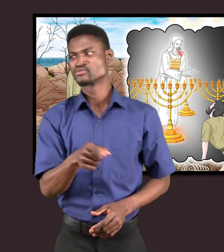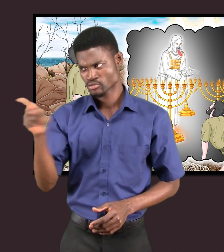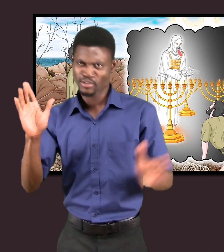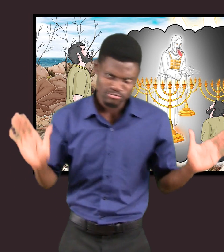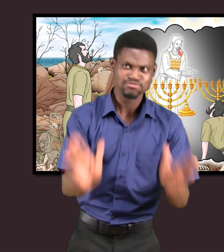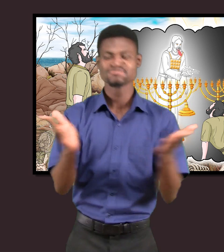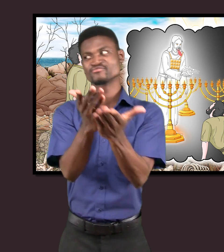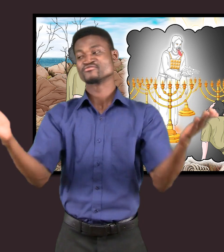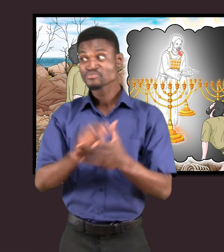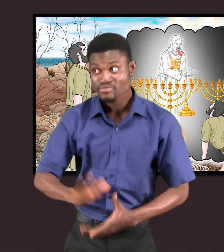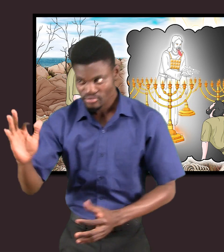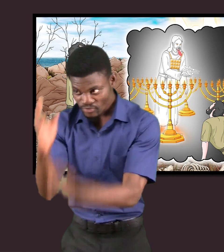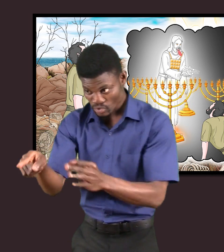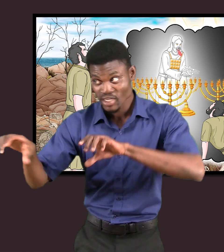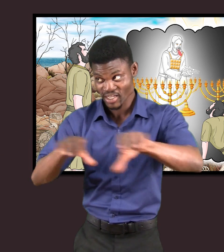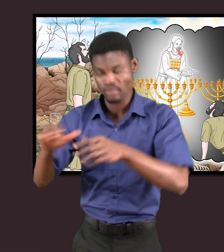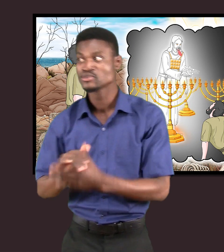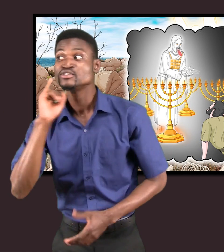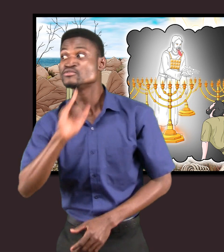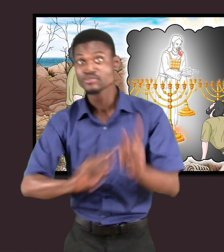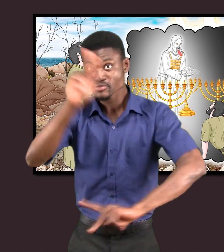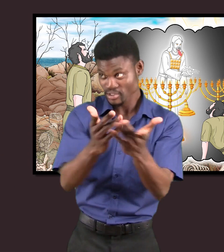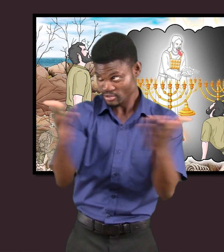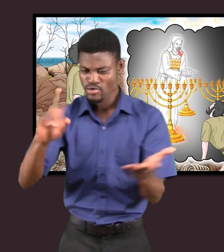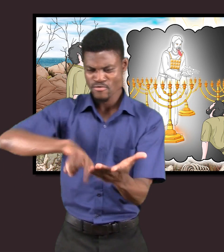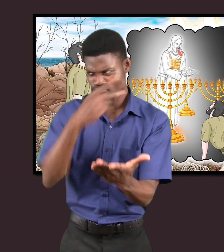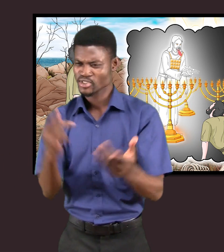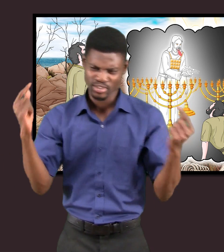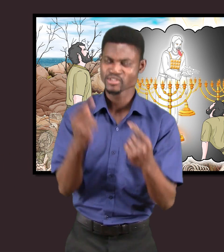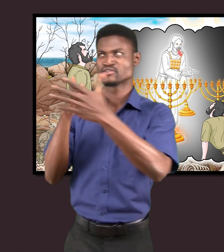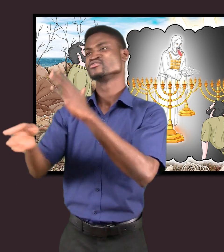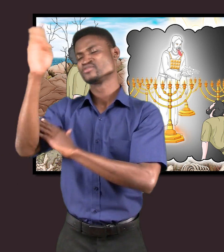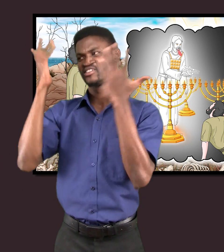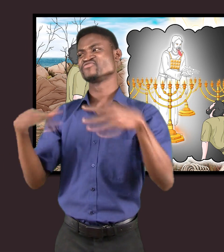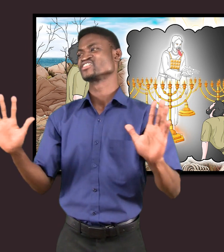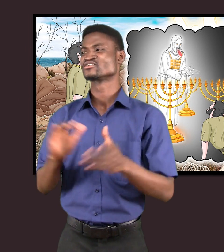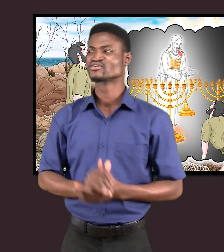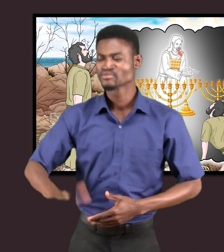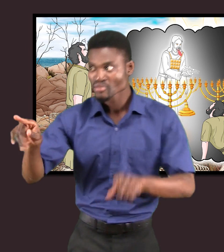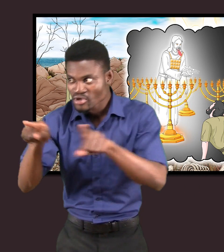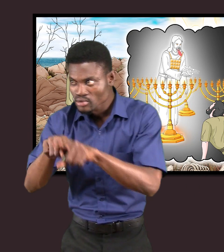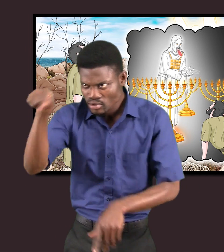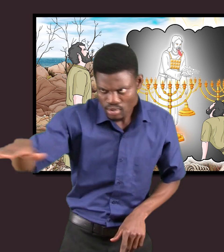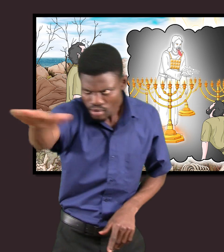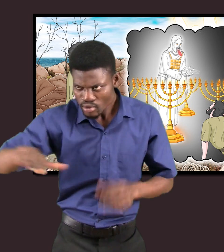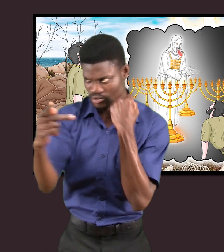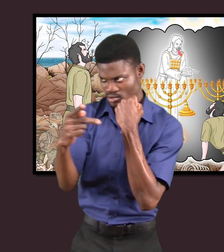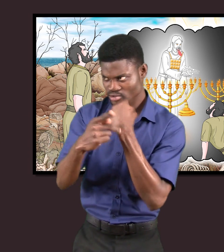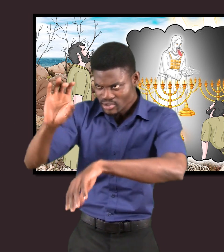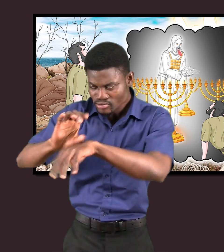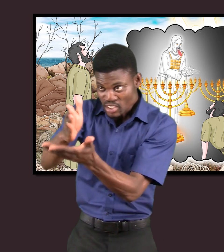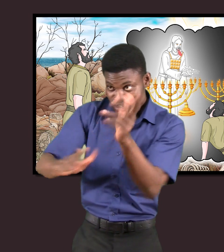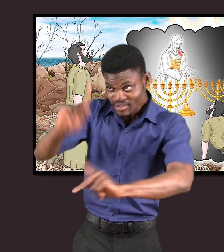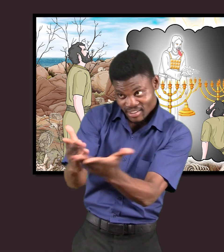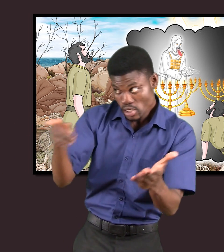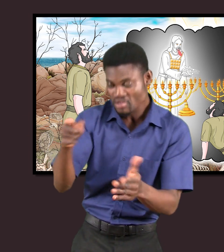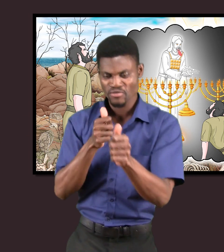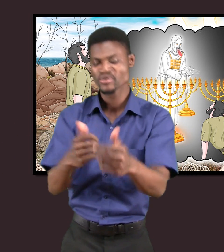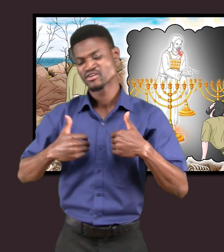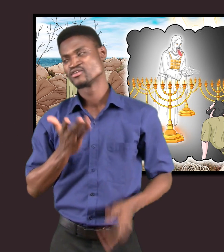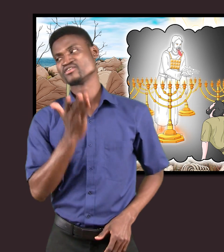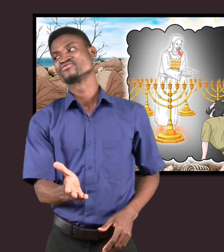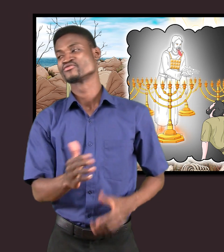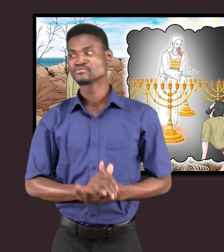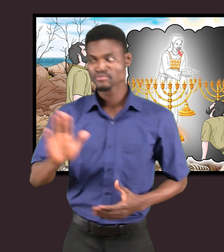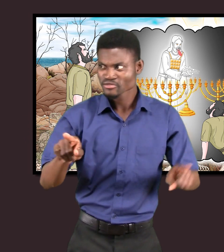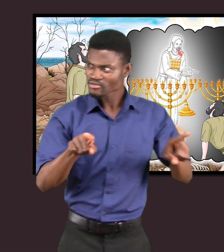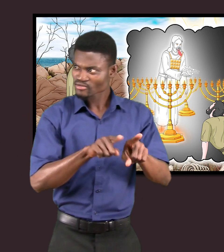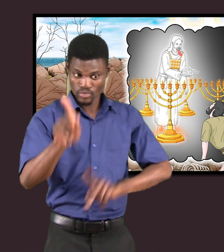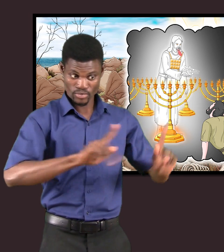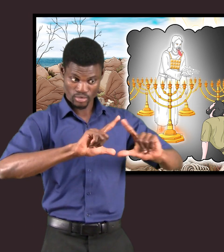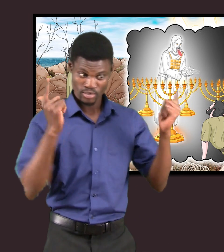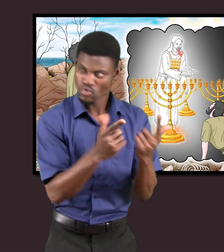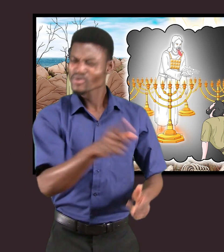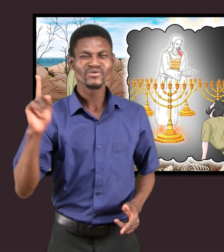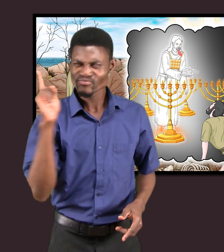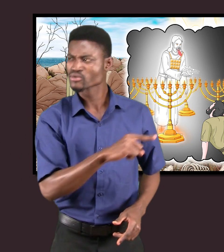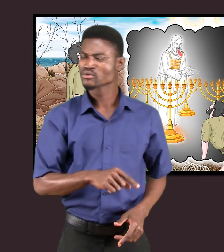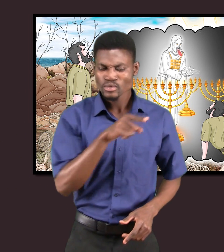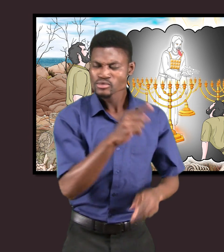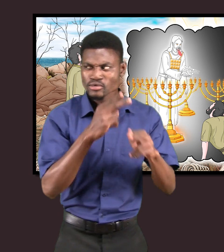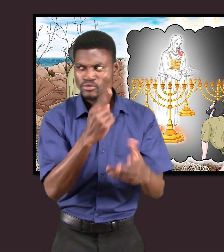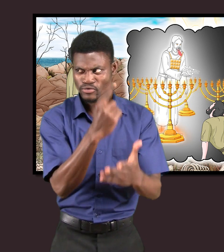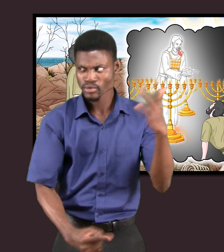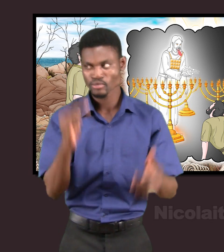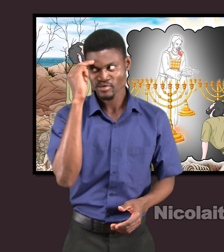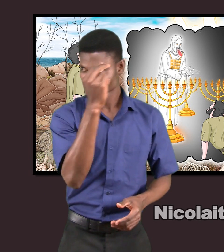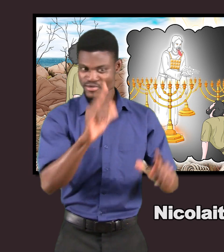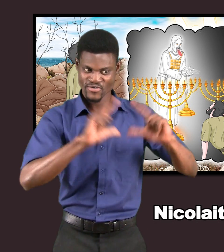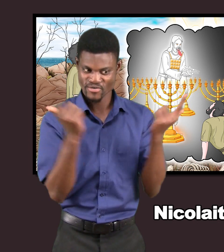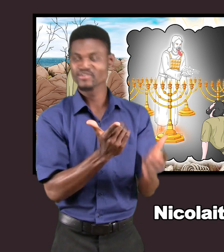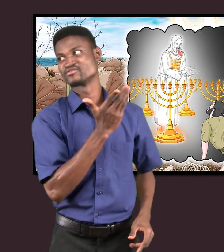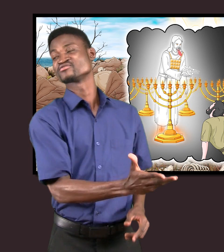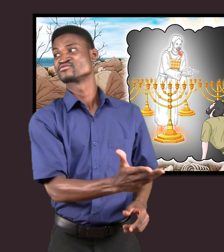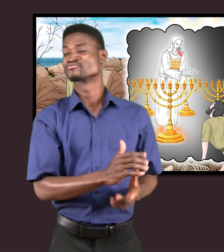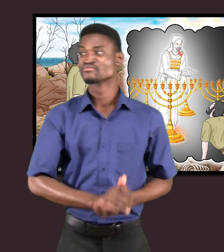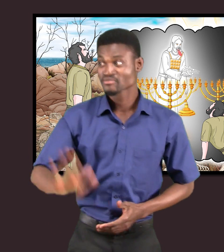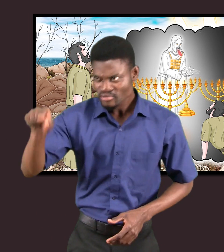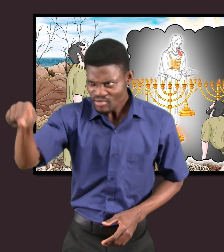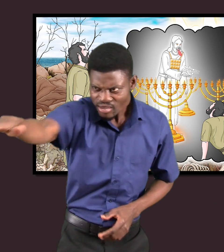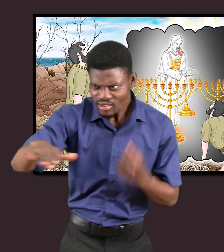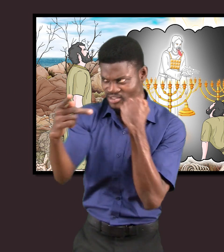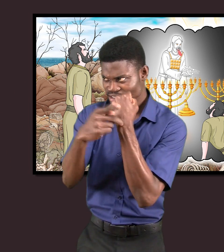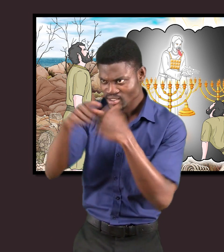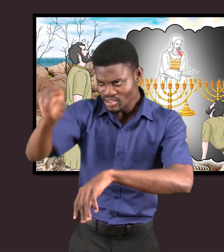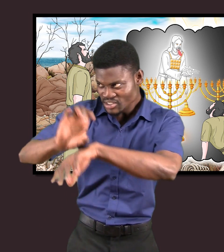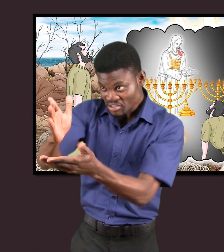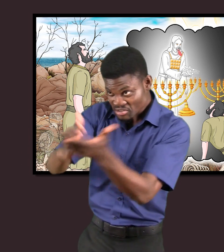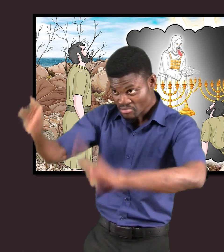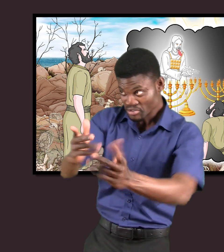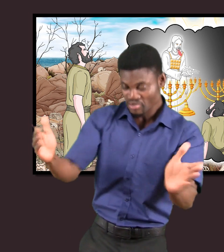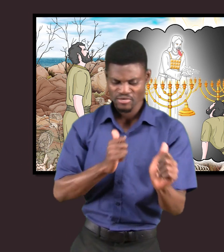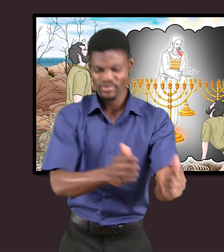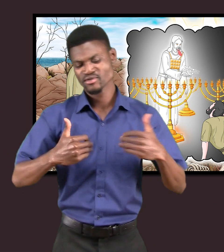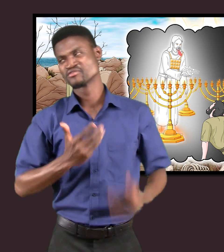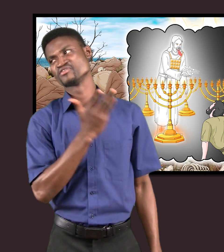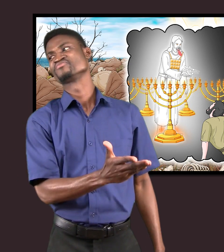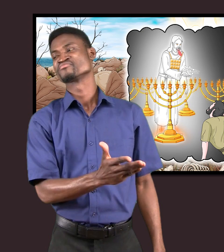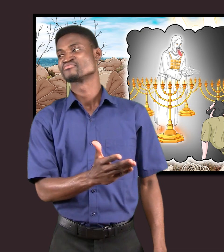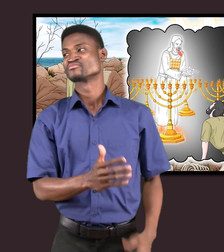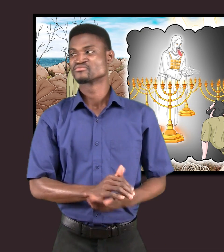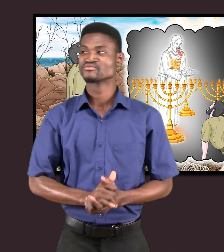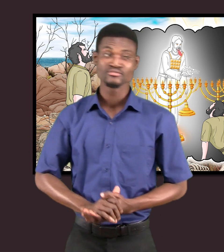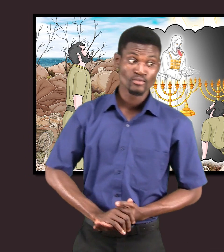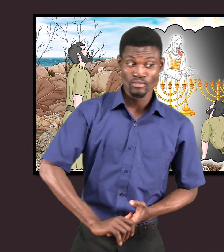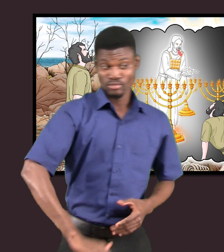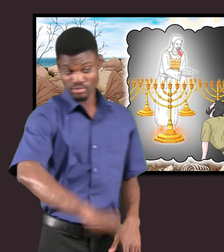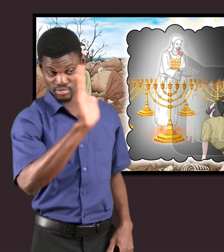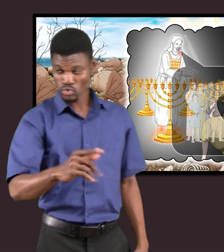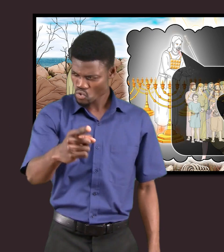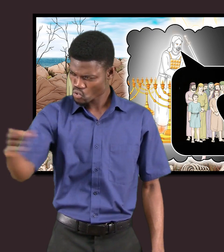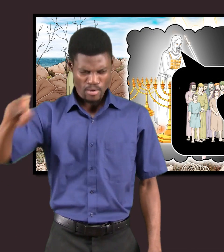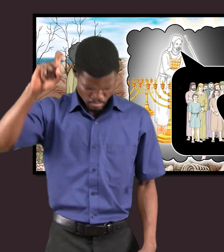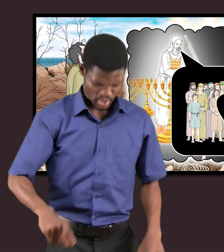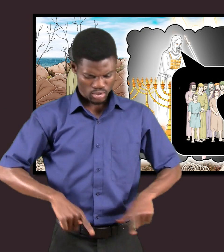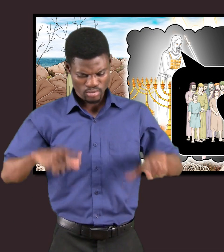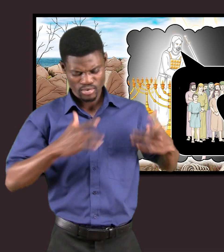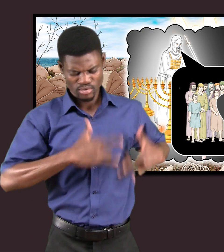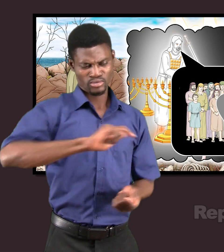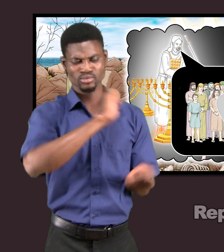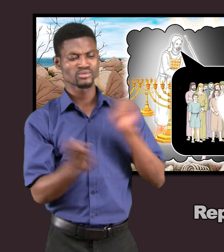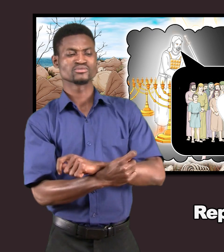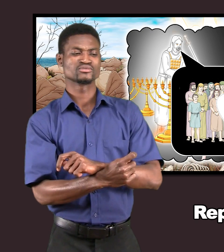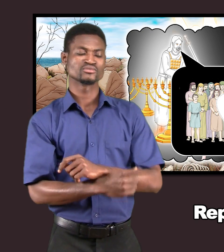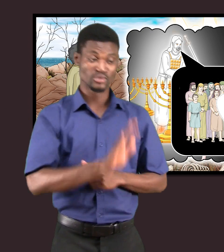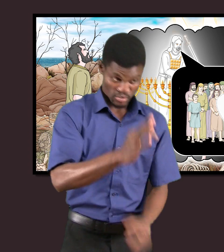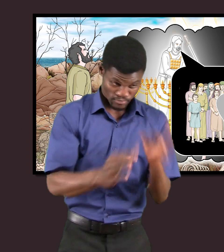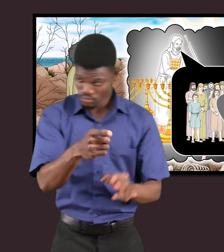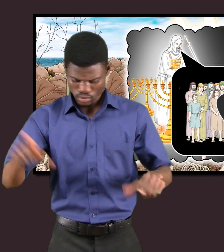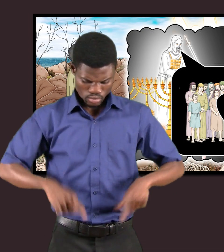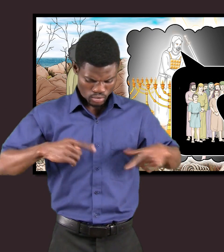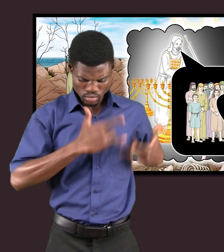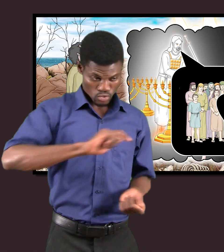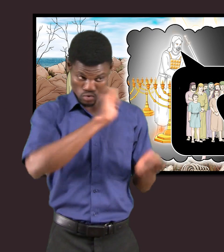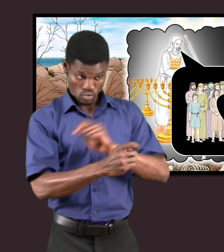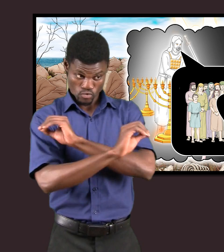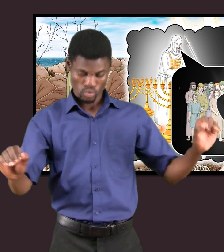In the same way, some of you also hold to the teaching of the Nicolaitans. Therefore repent!